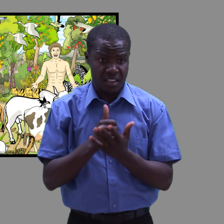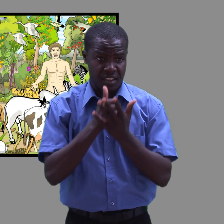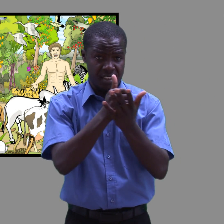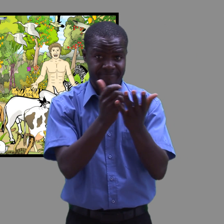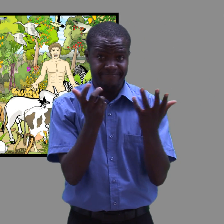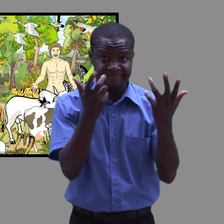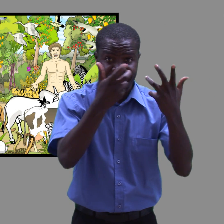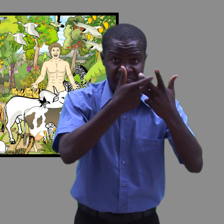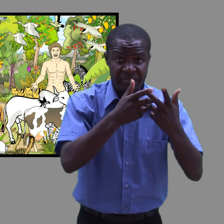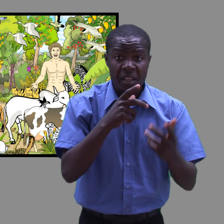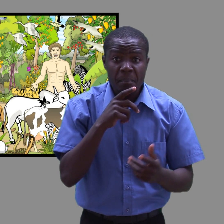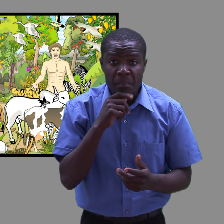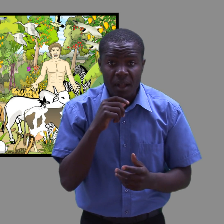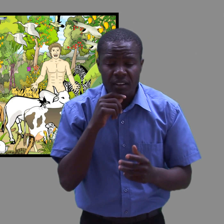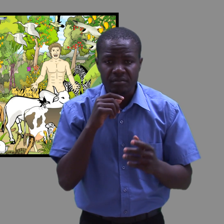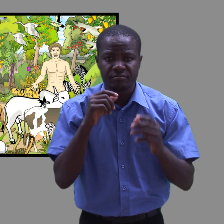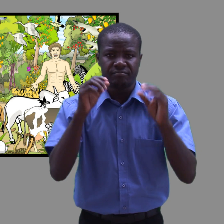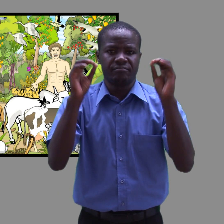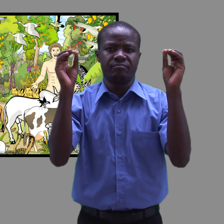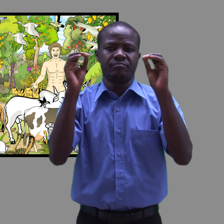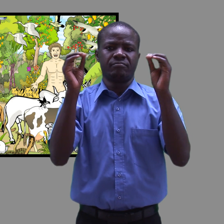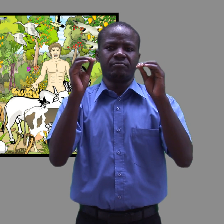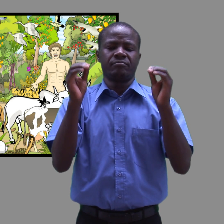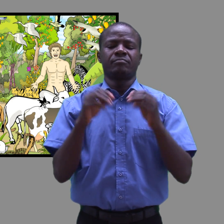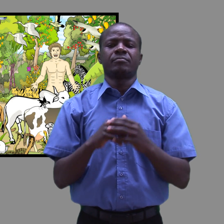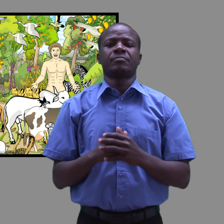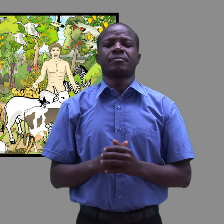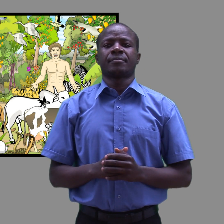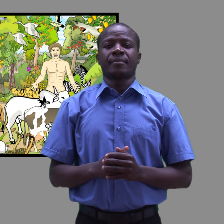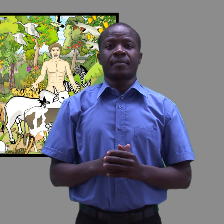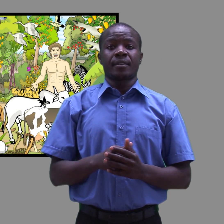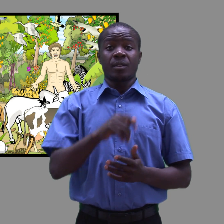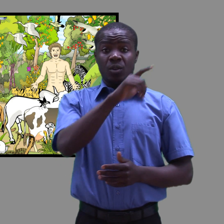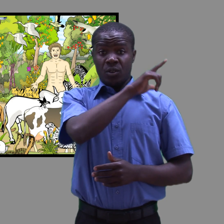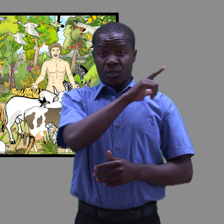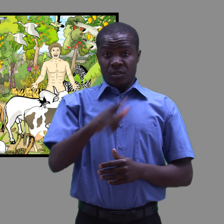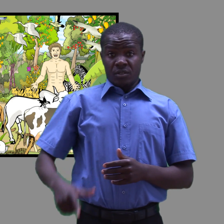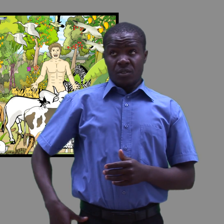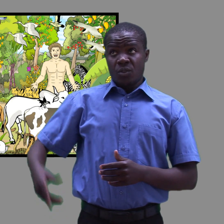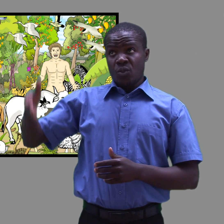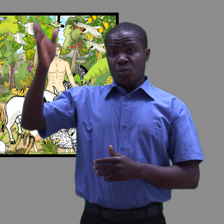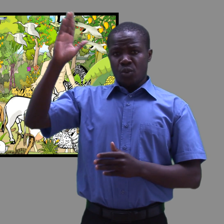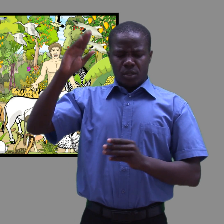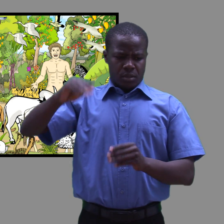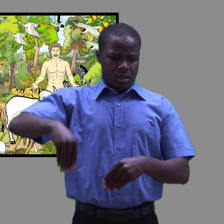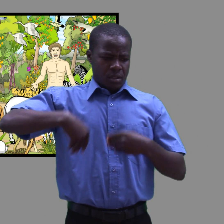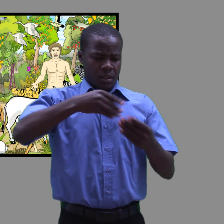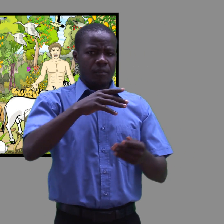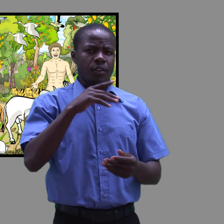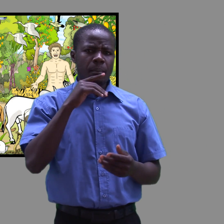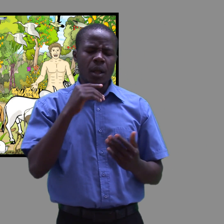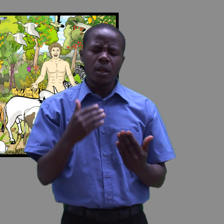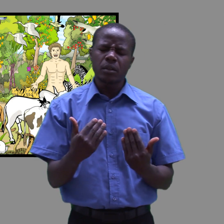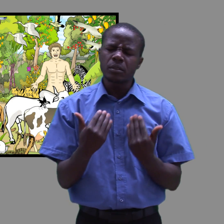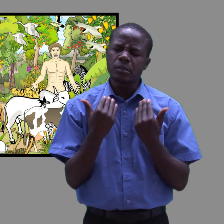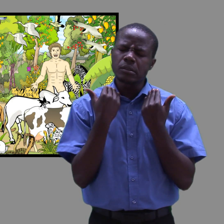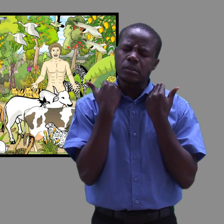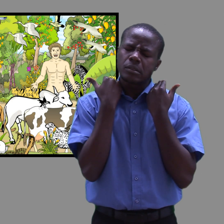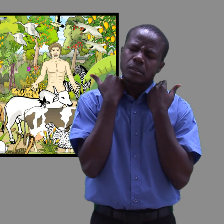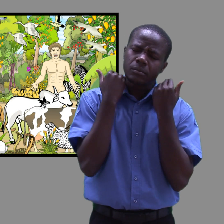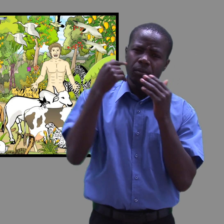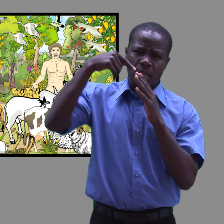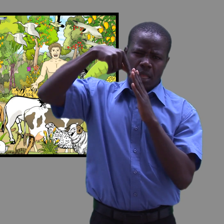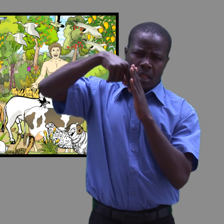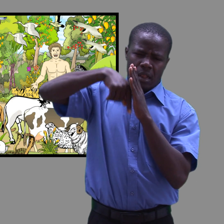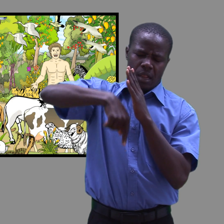But for Adam no suitable helper was found.